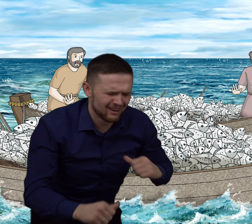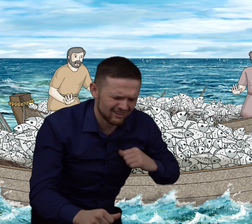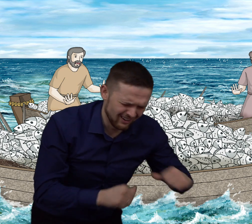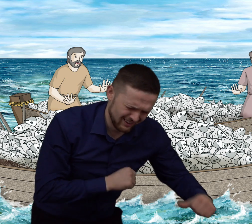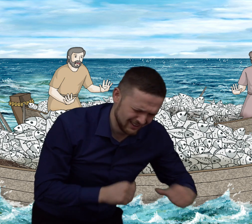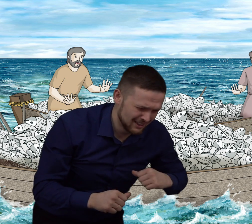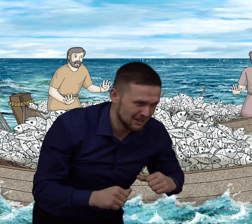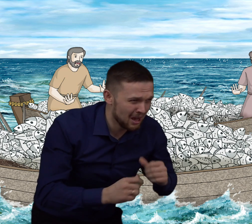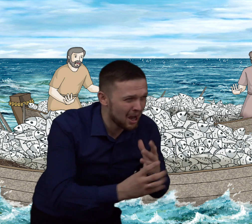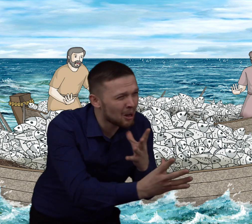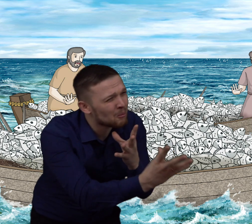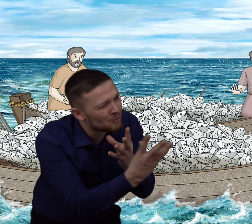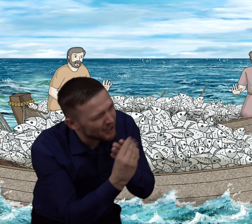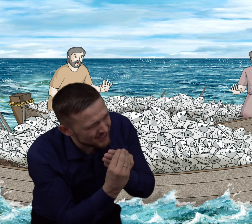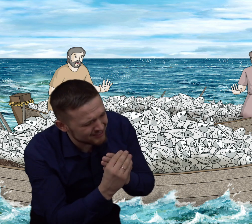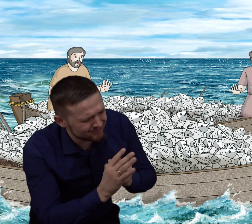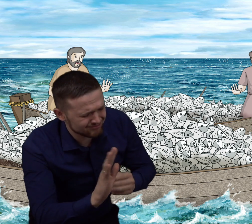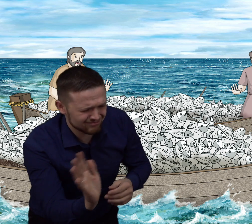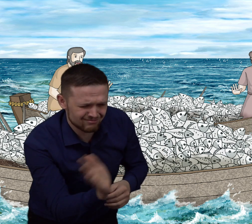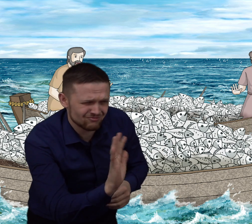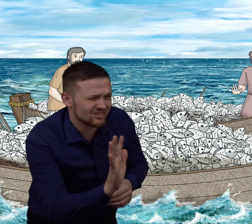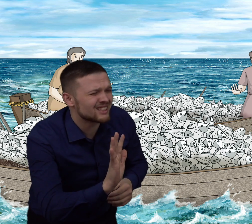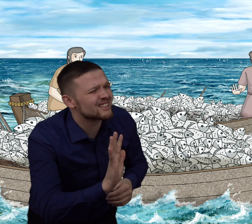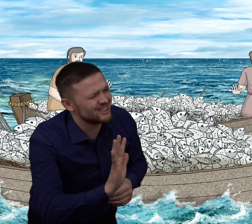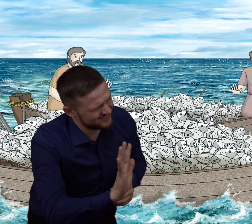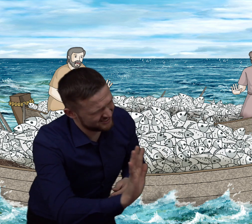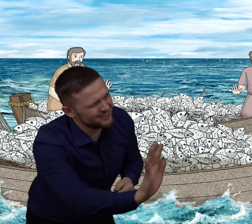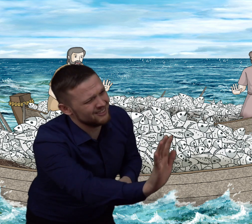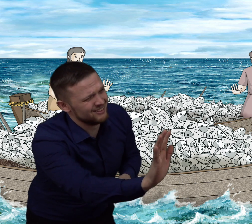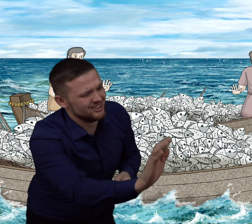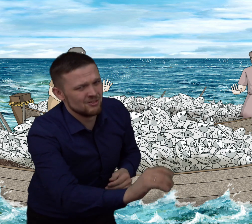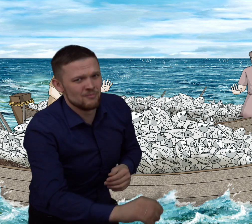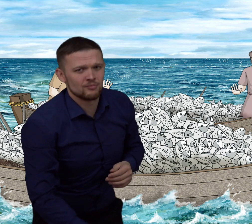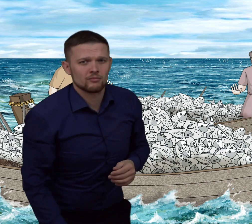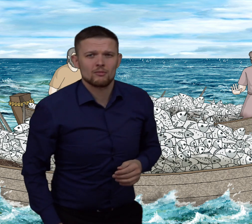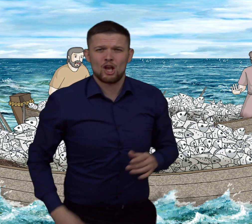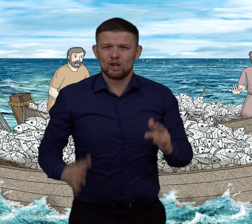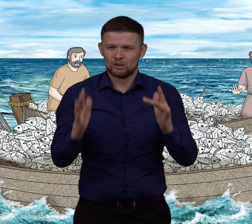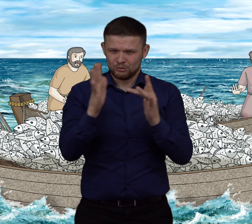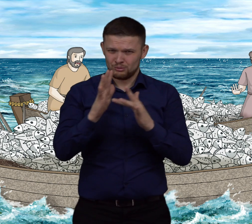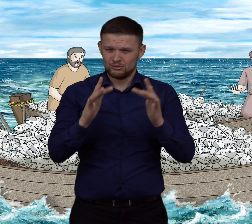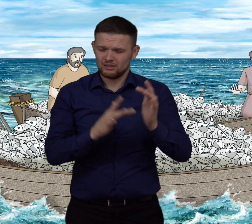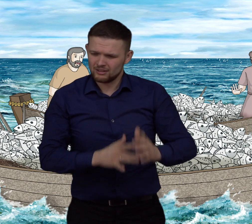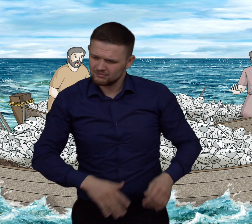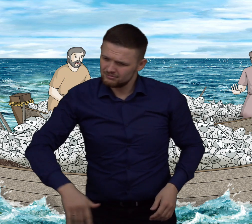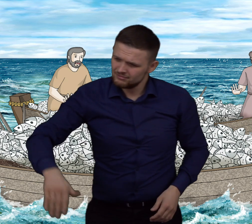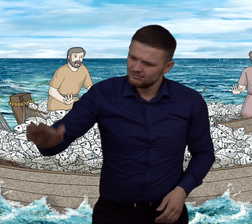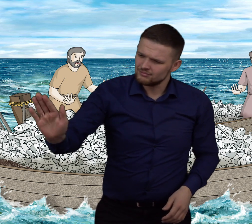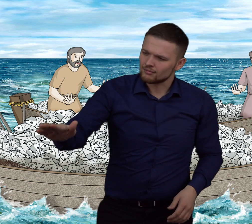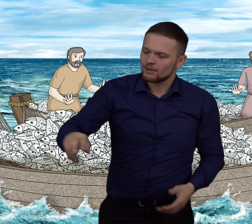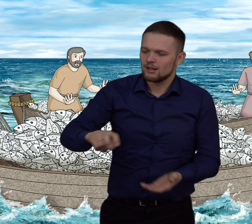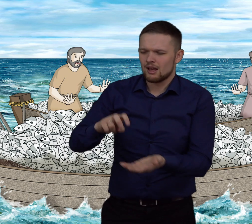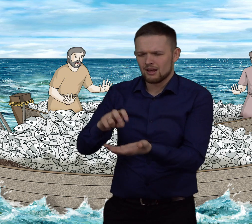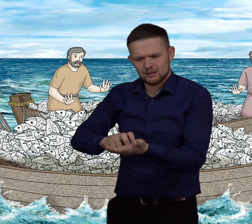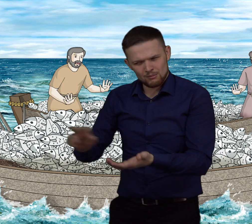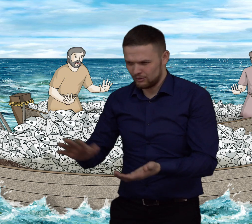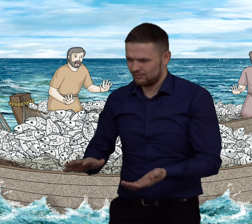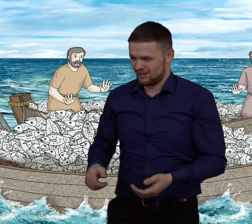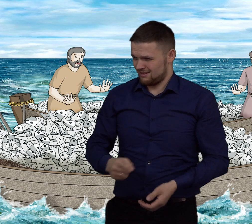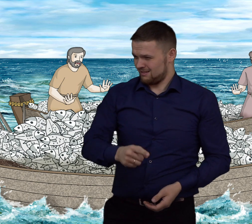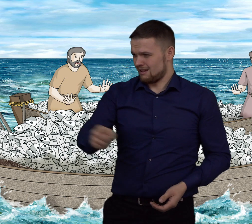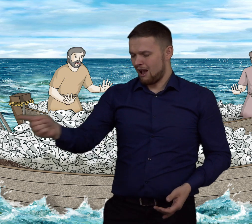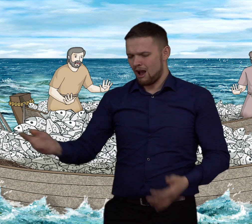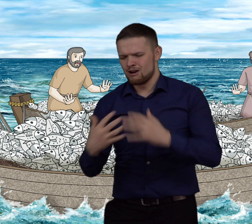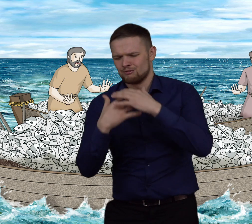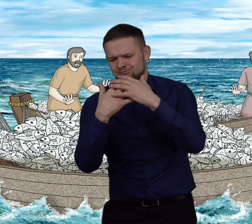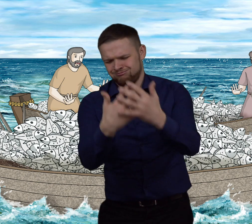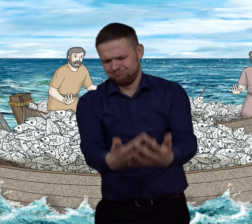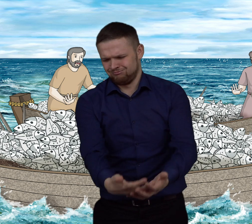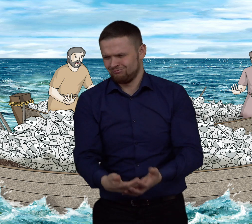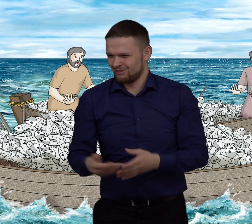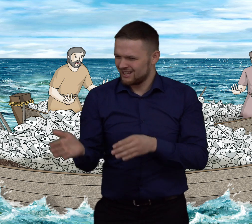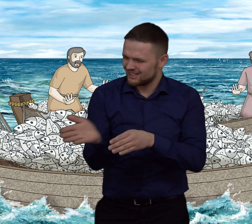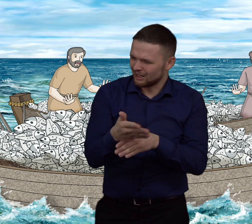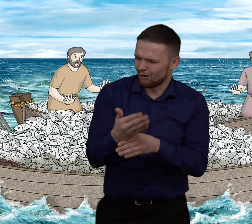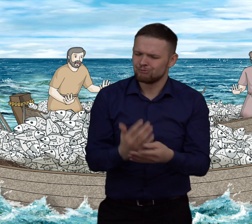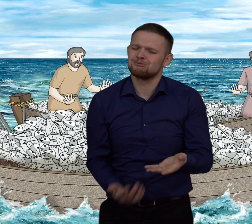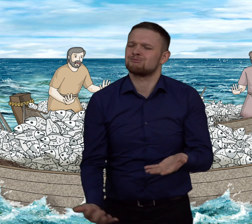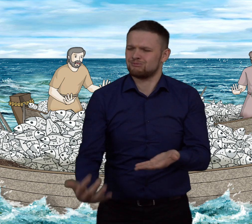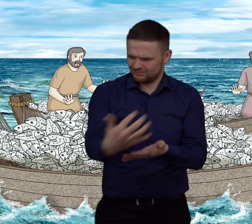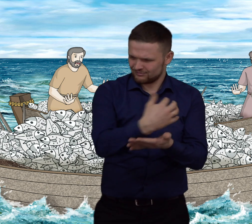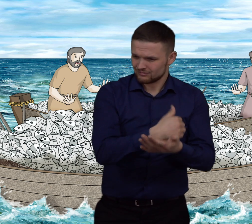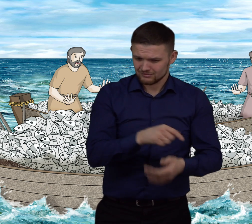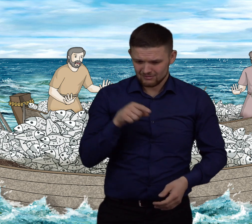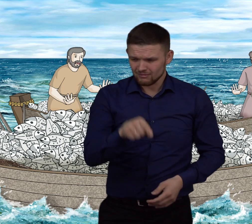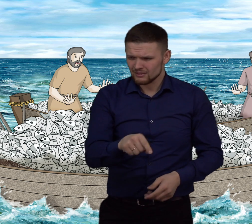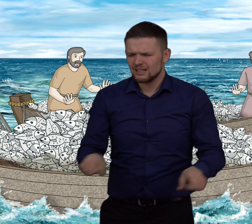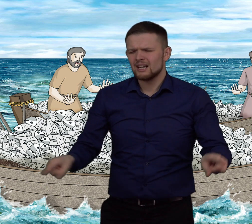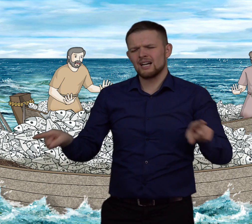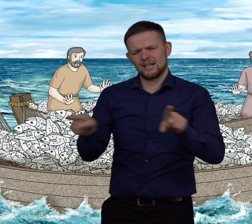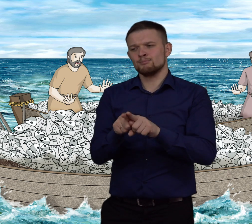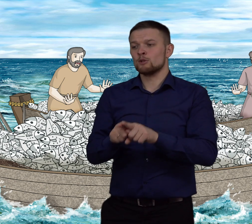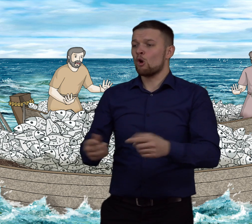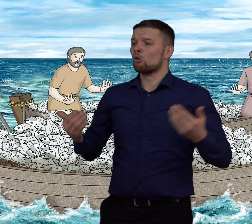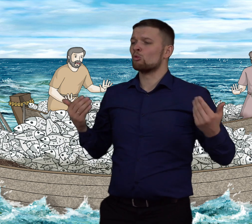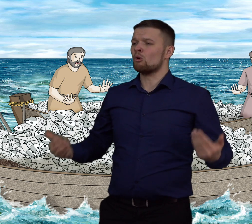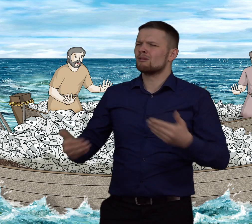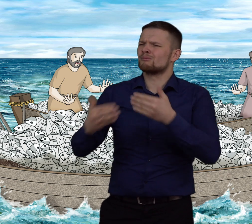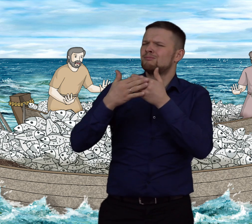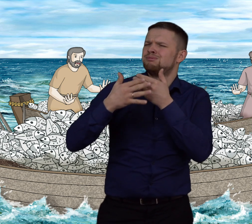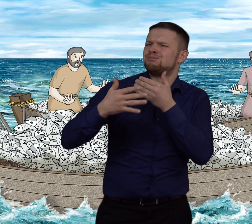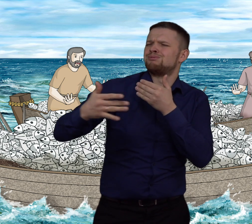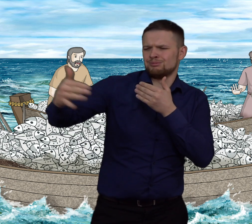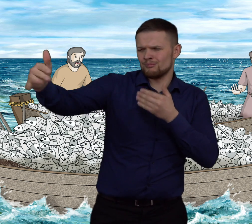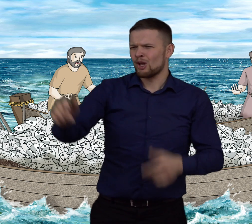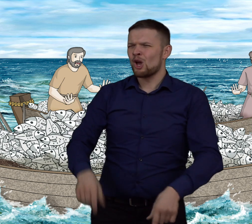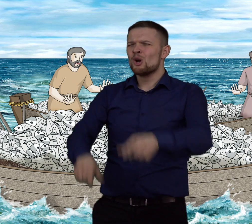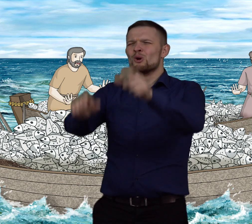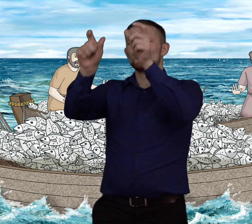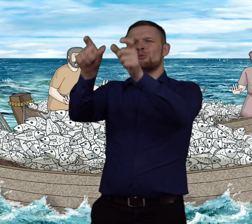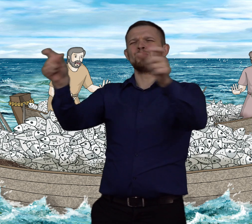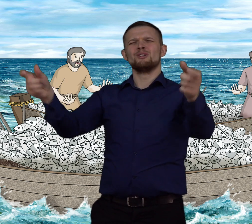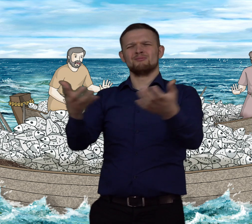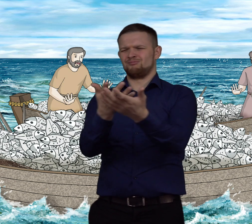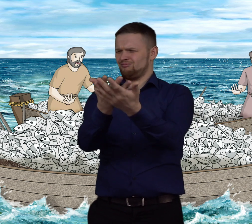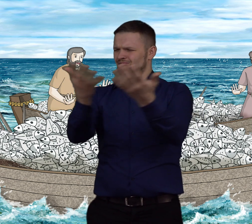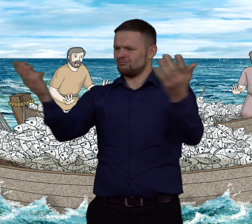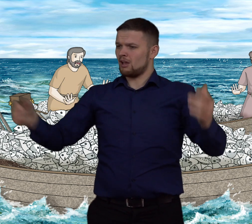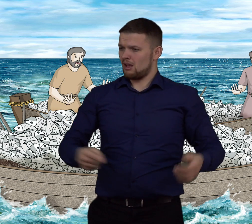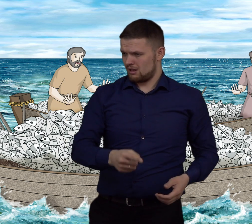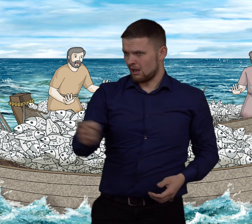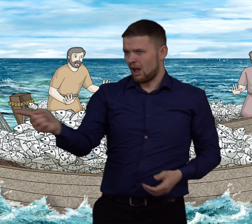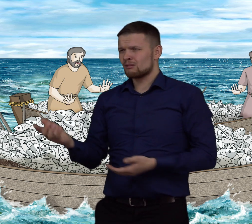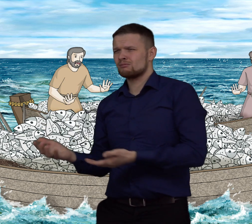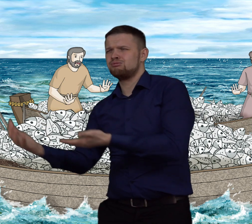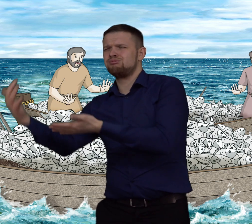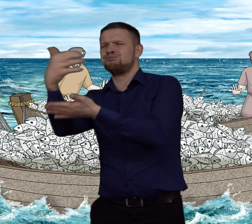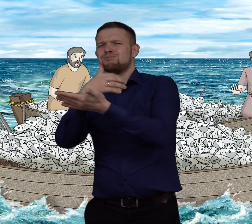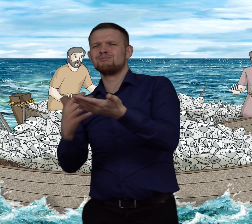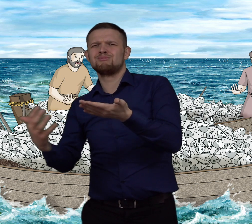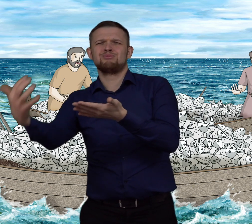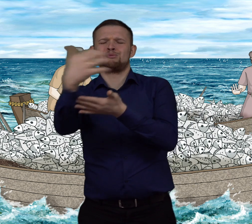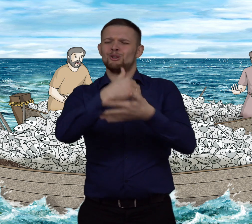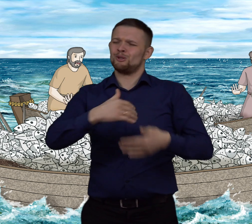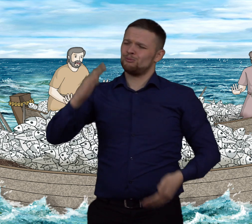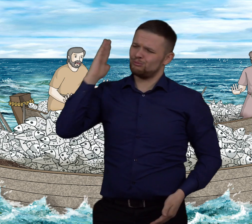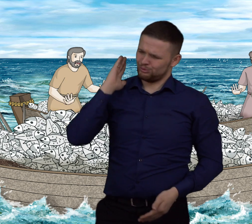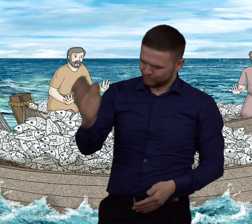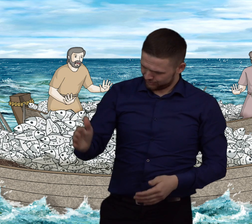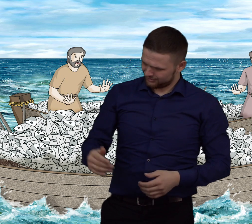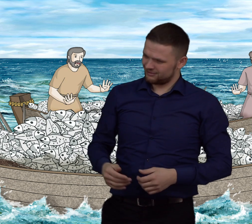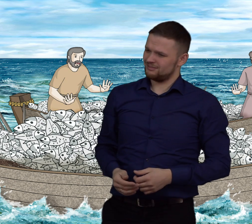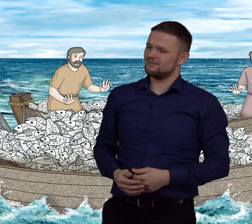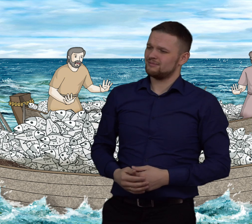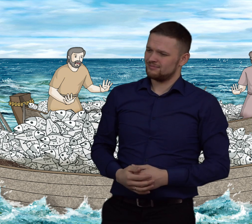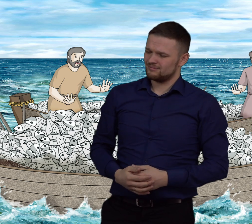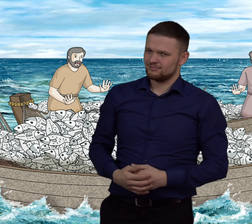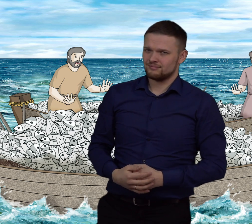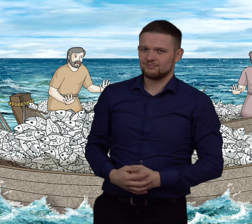“Do not be afraid,” Jesus said to Simon.